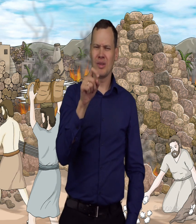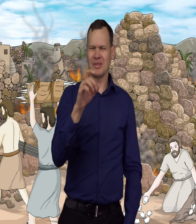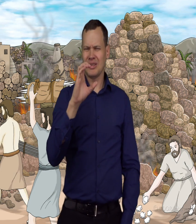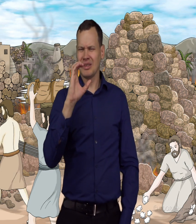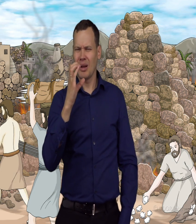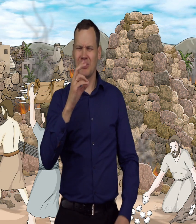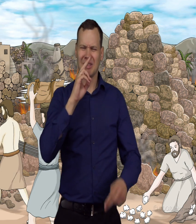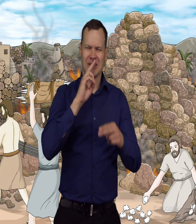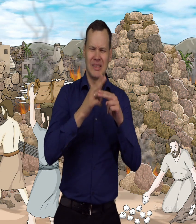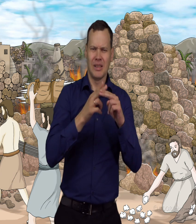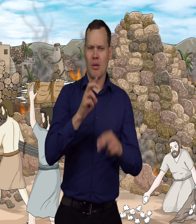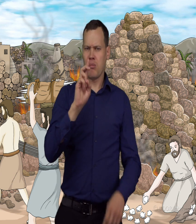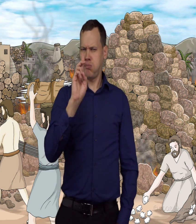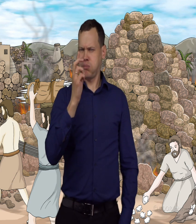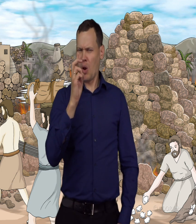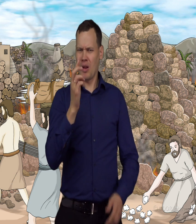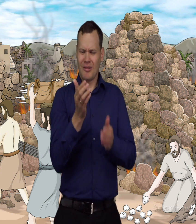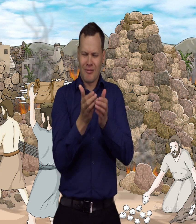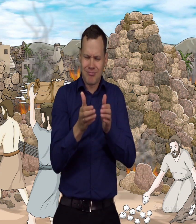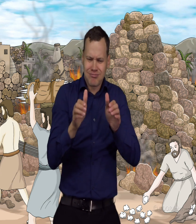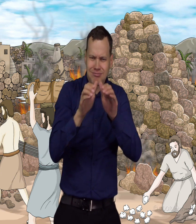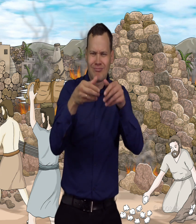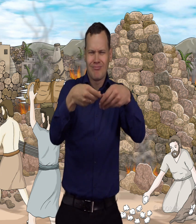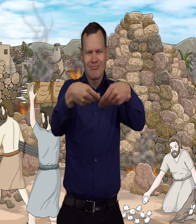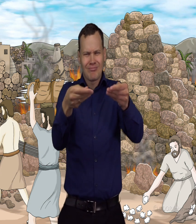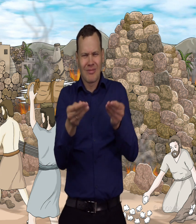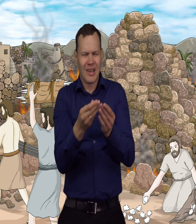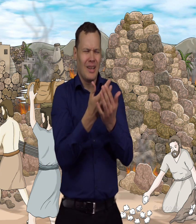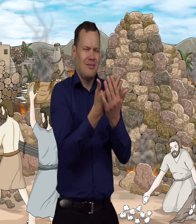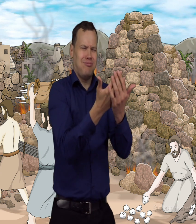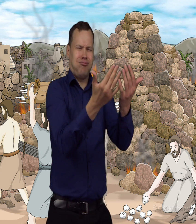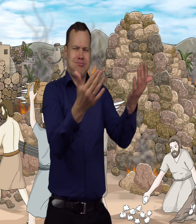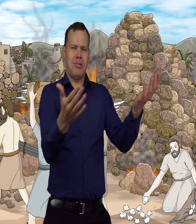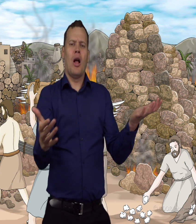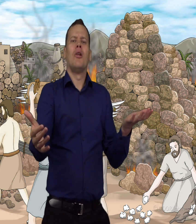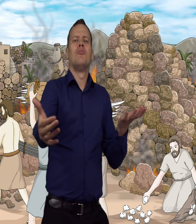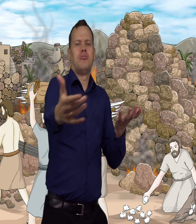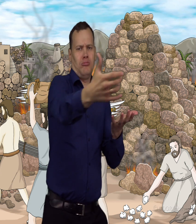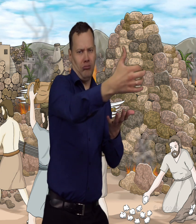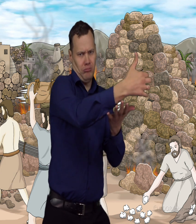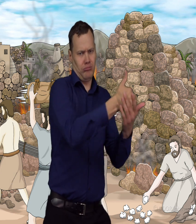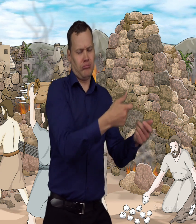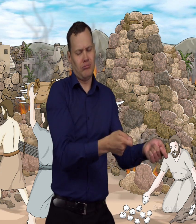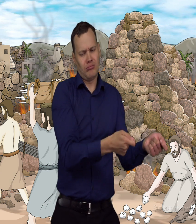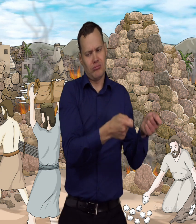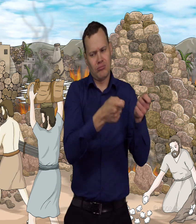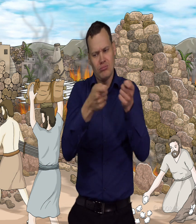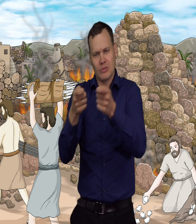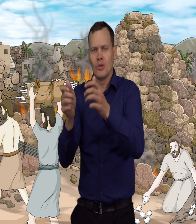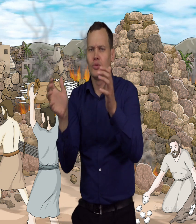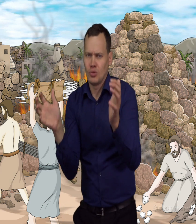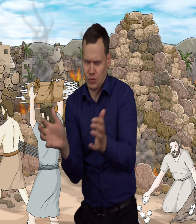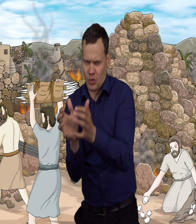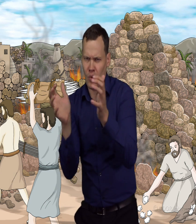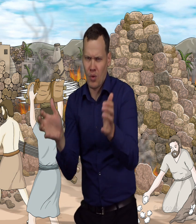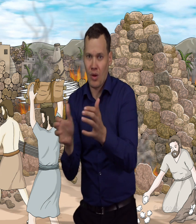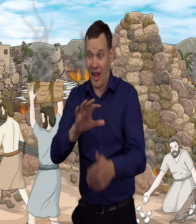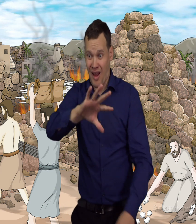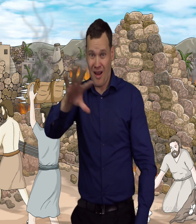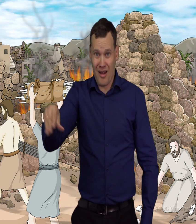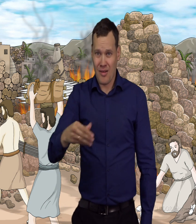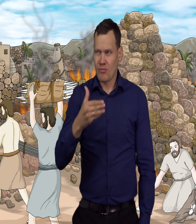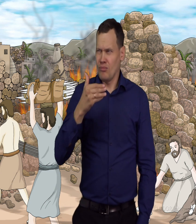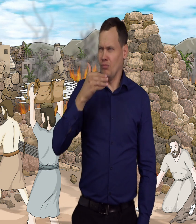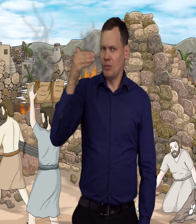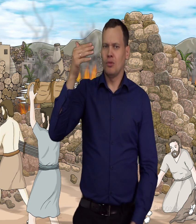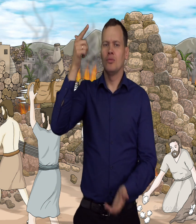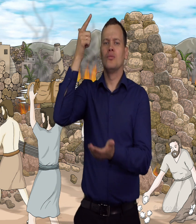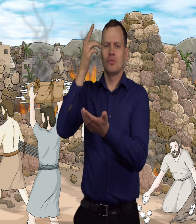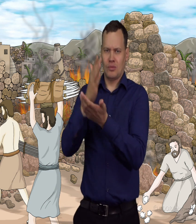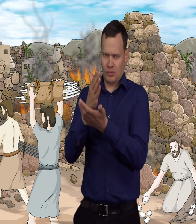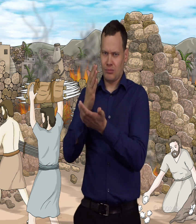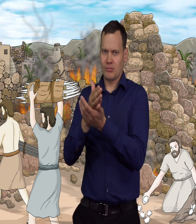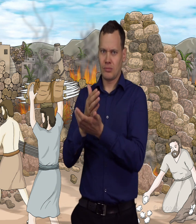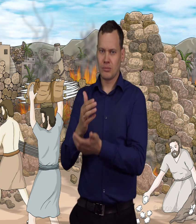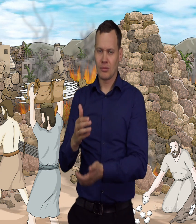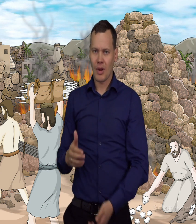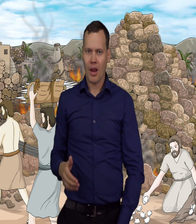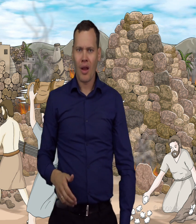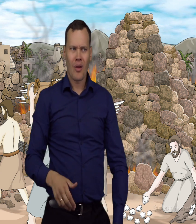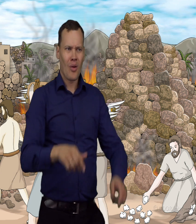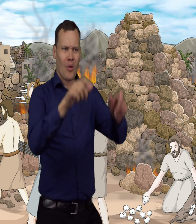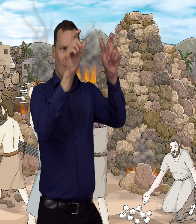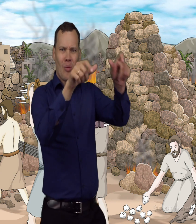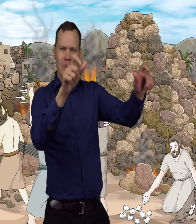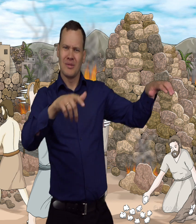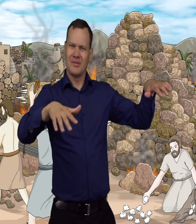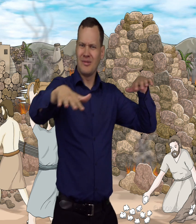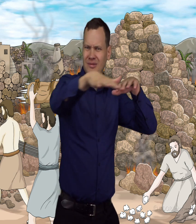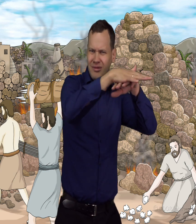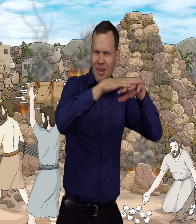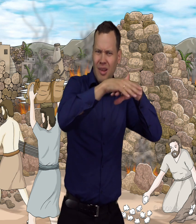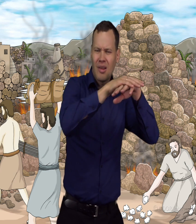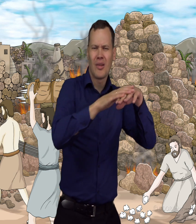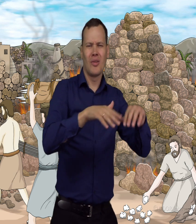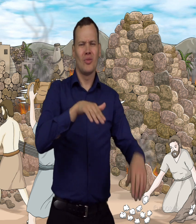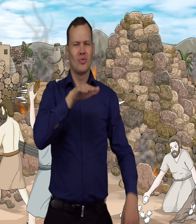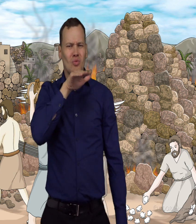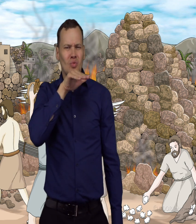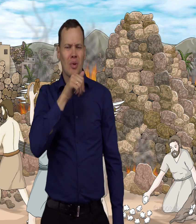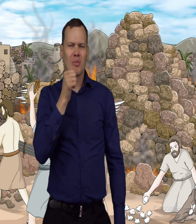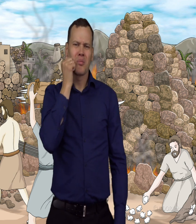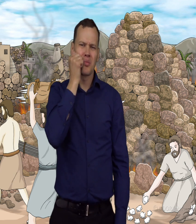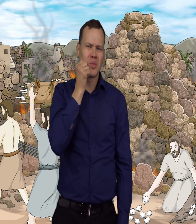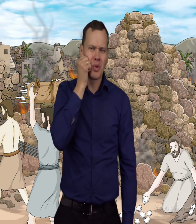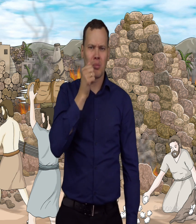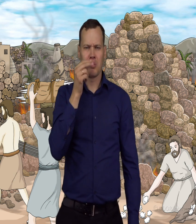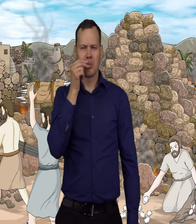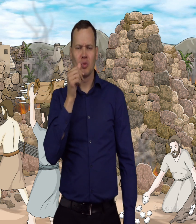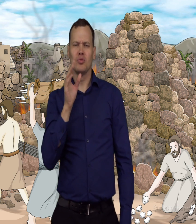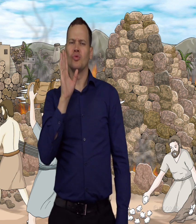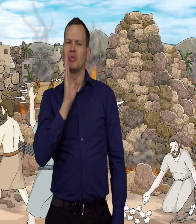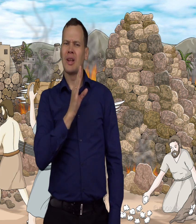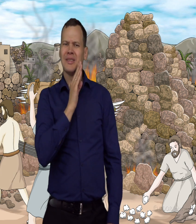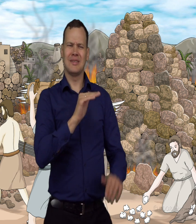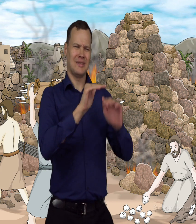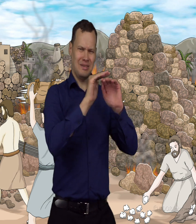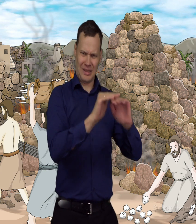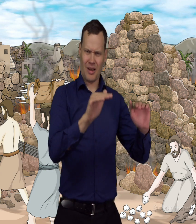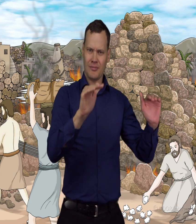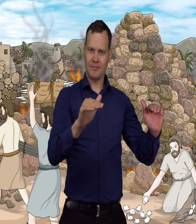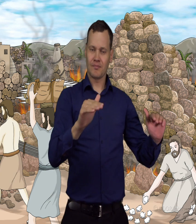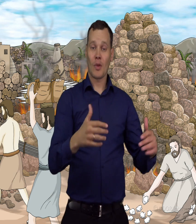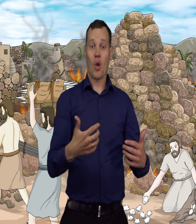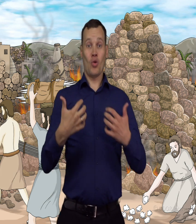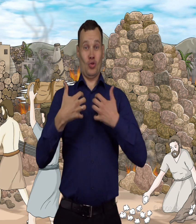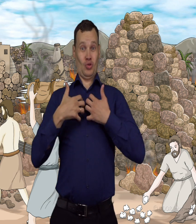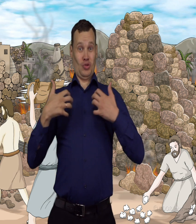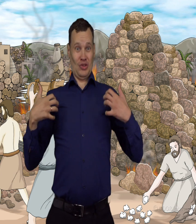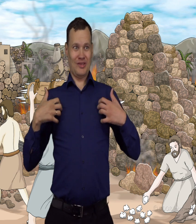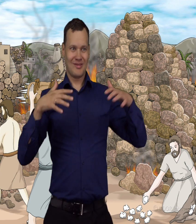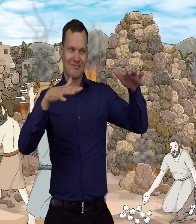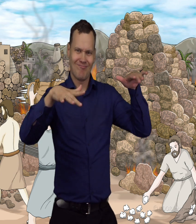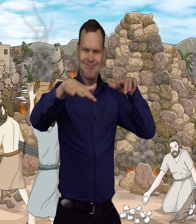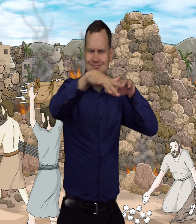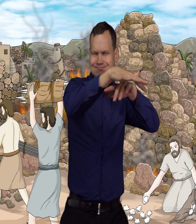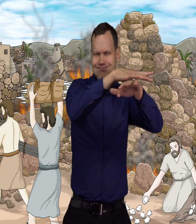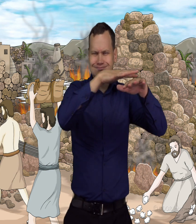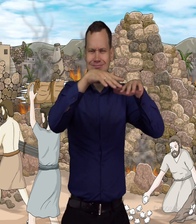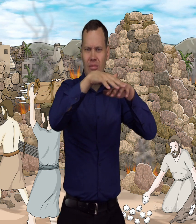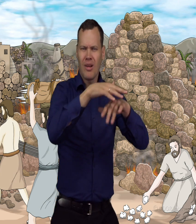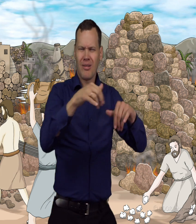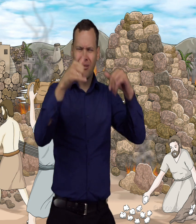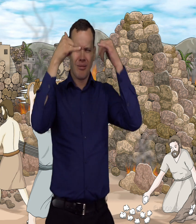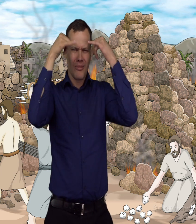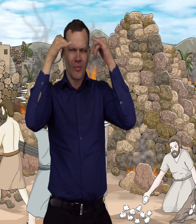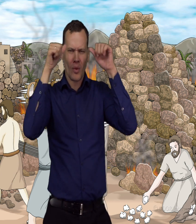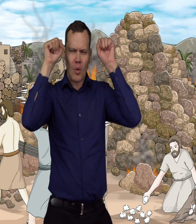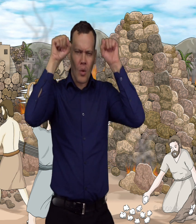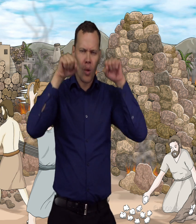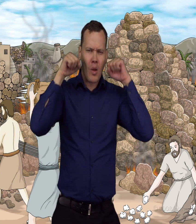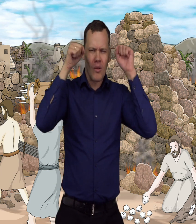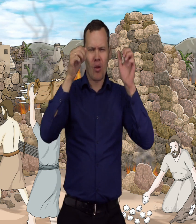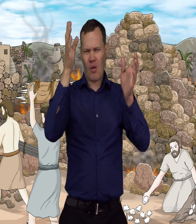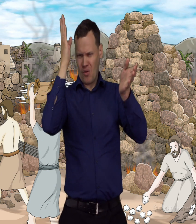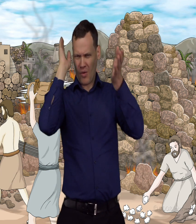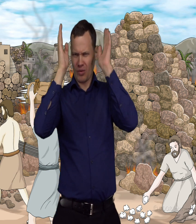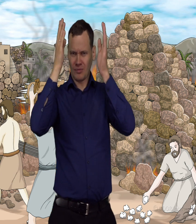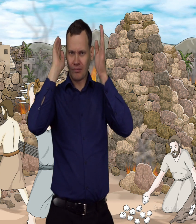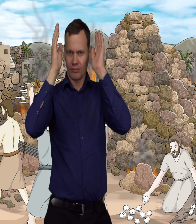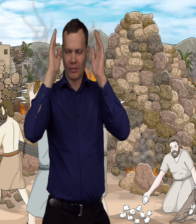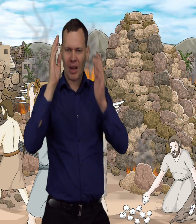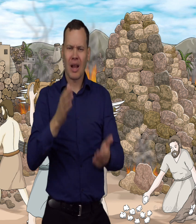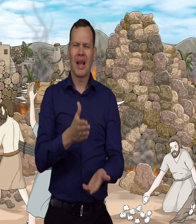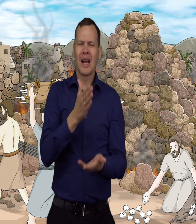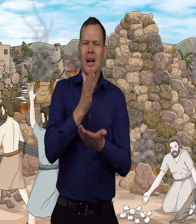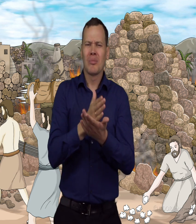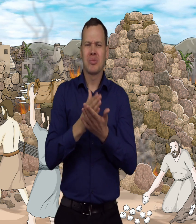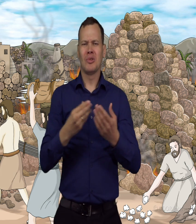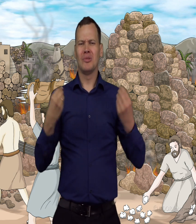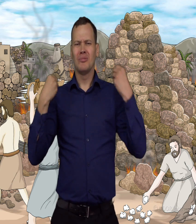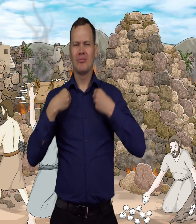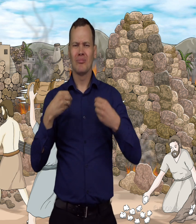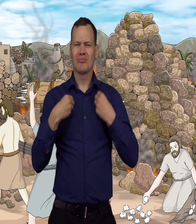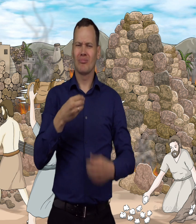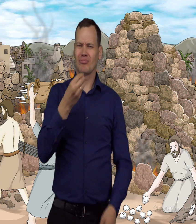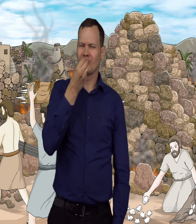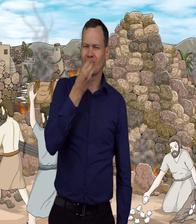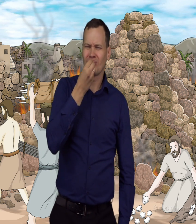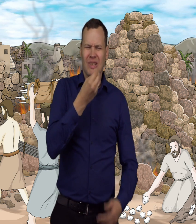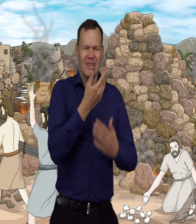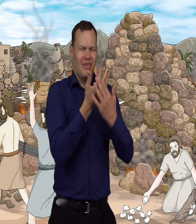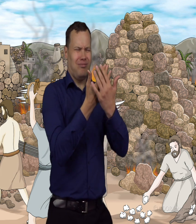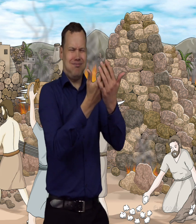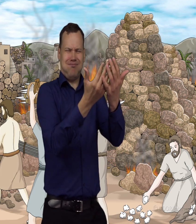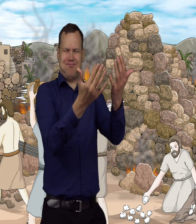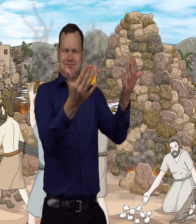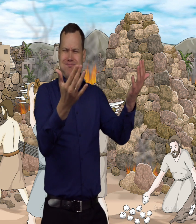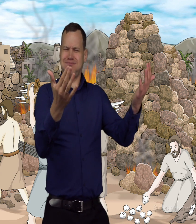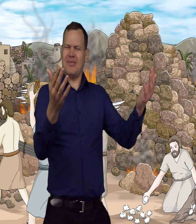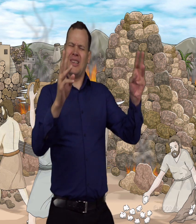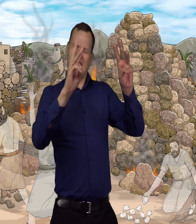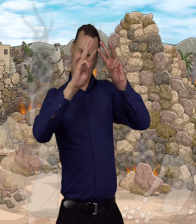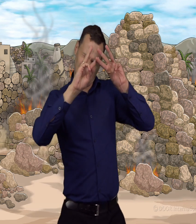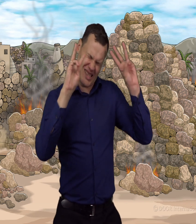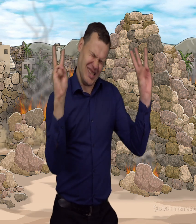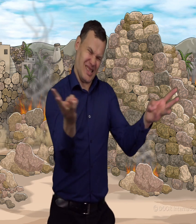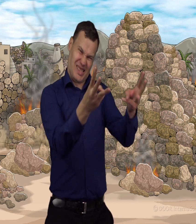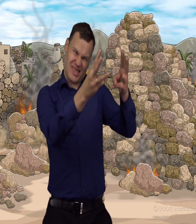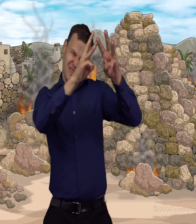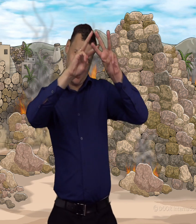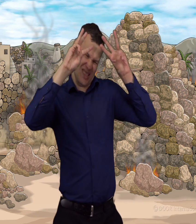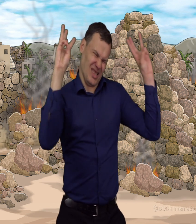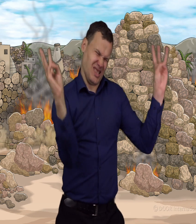However, they put the silver and gold and articles of bronze and iron into the treasury of the LORD’s house. And Joshua spared Rahab the prostitute, with her father’s household and all who belonged to her, because she hid the men Joshua had sent to spy out Jericho.